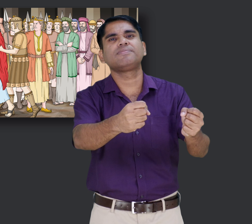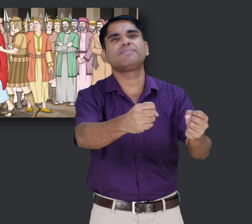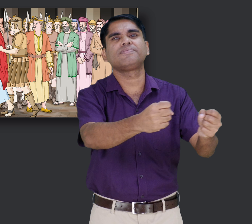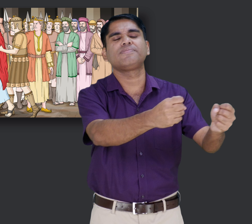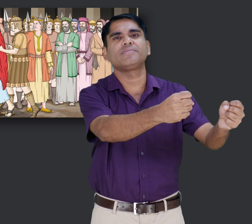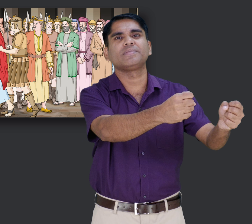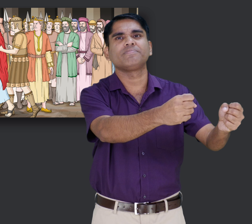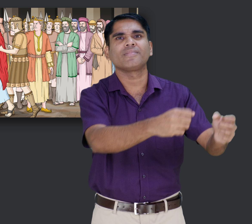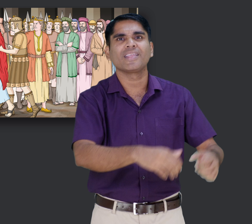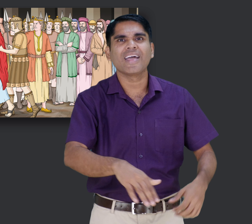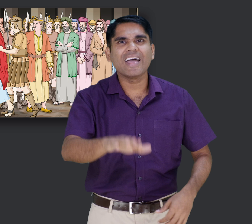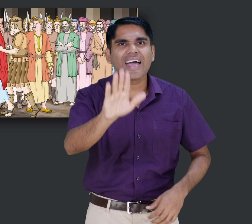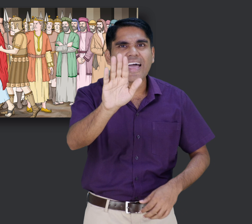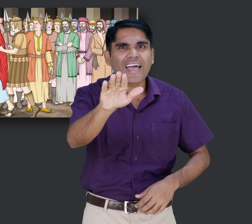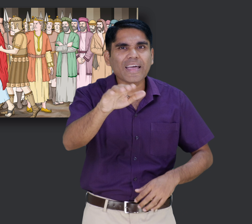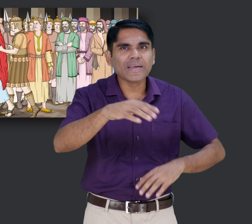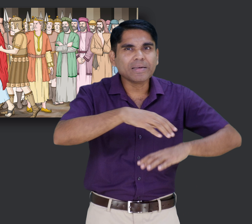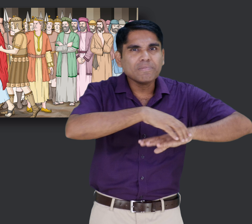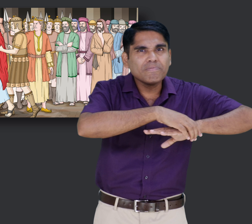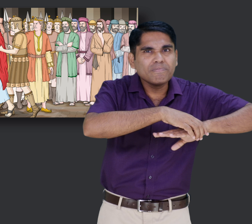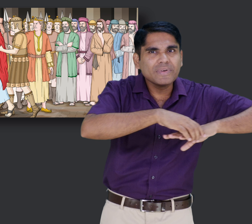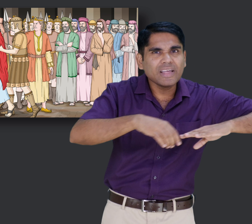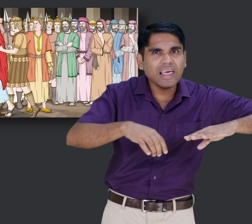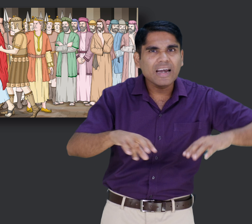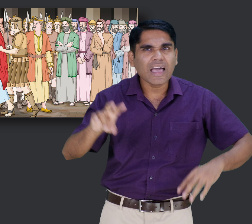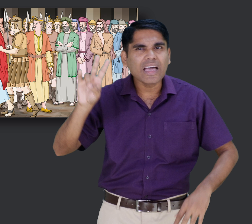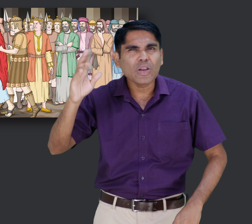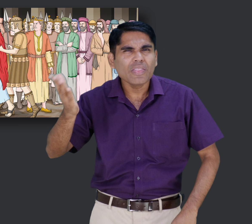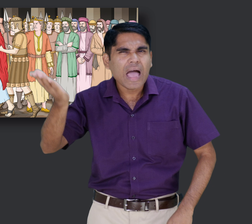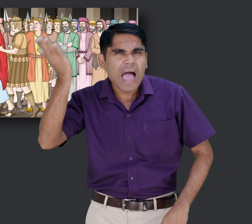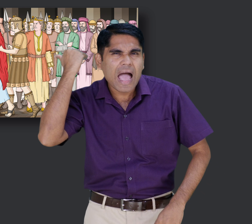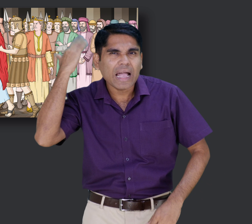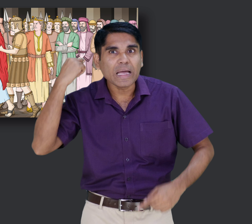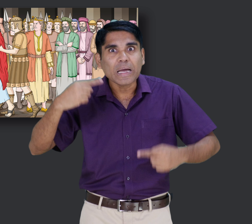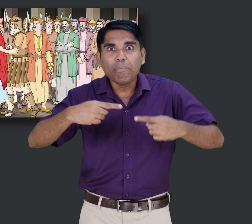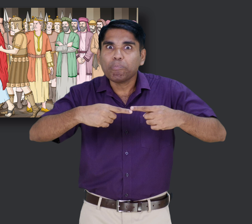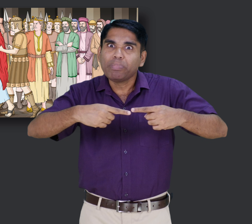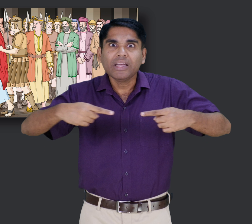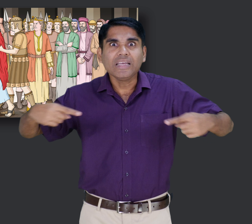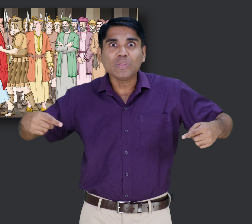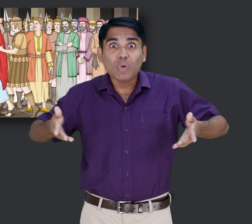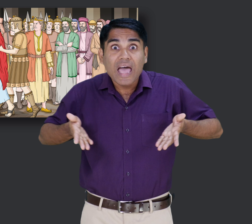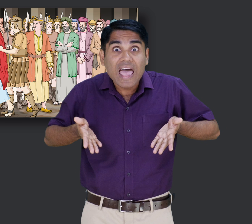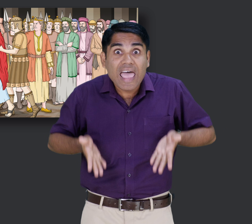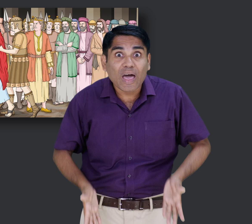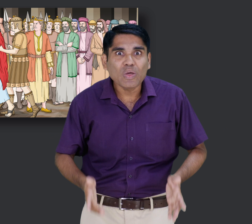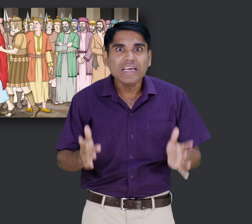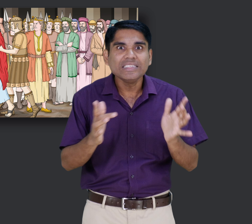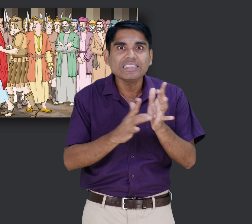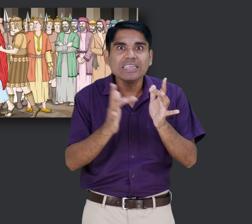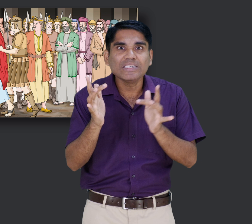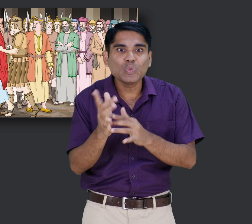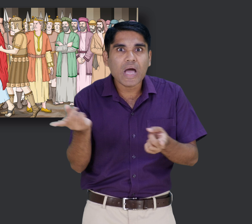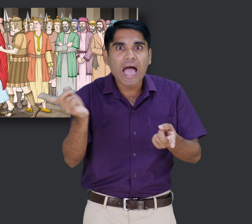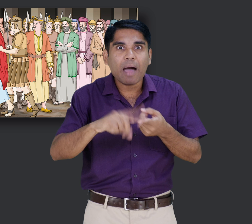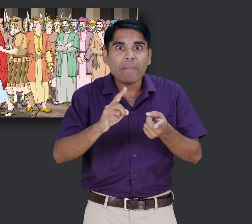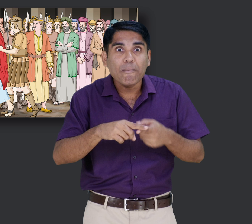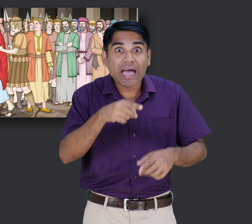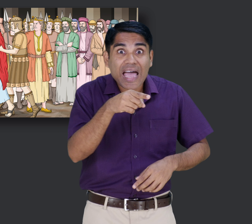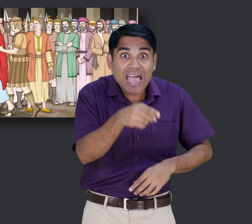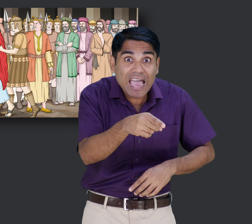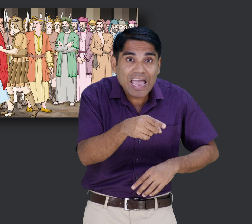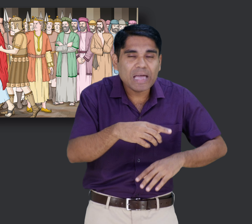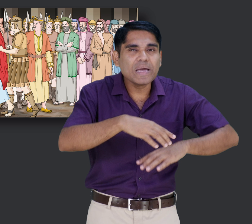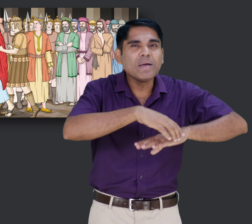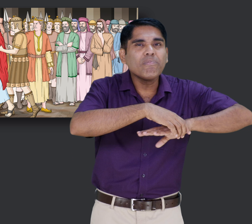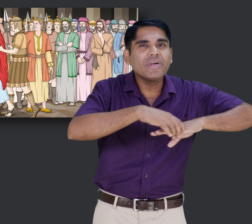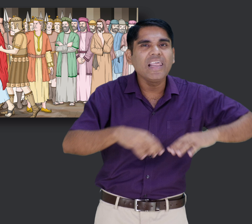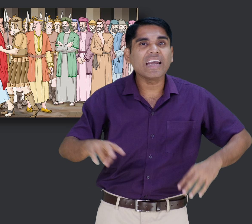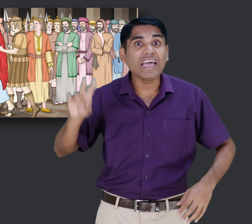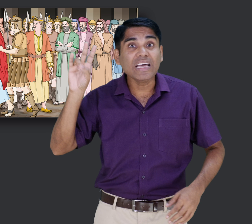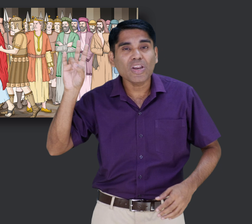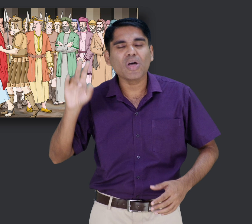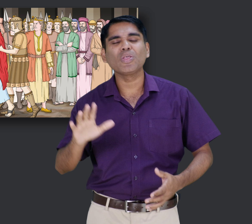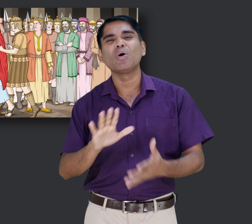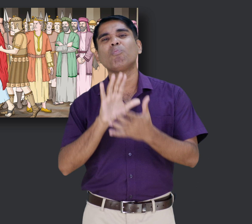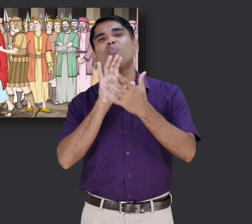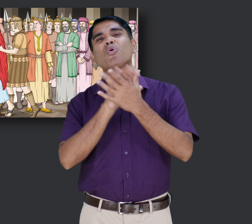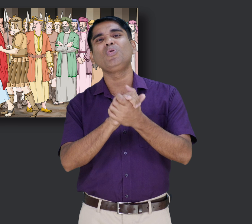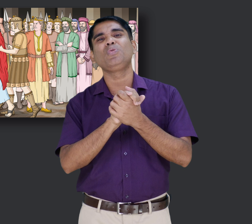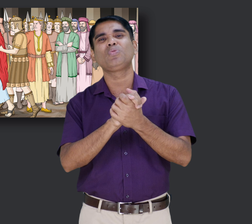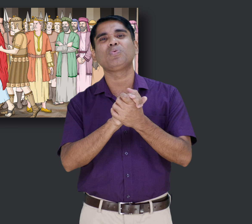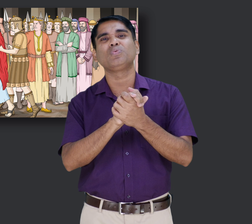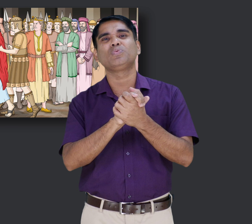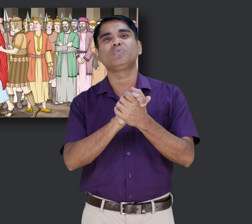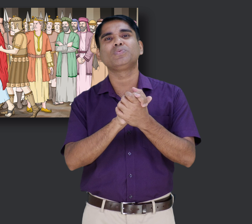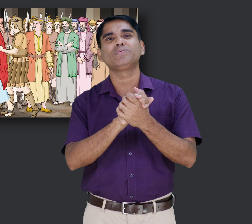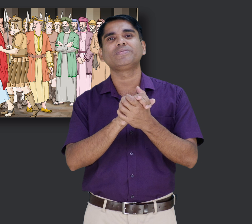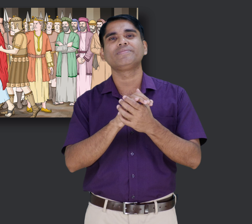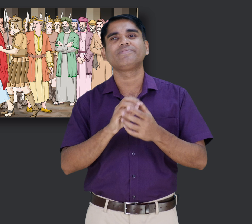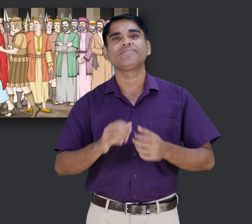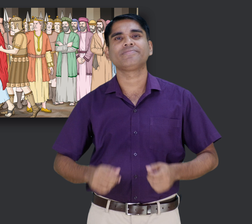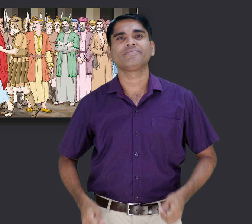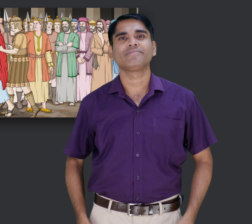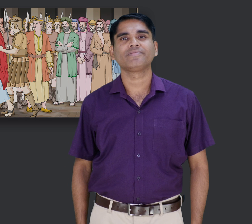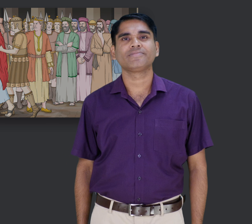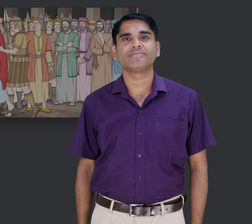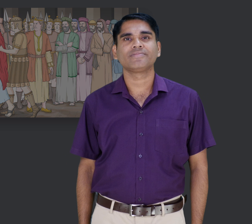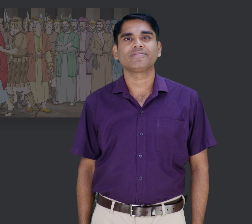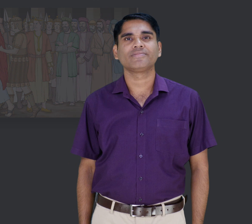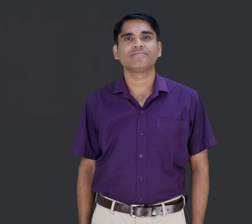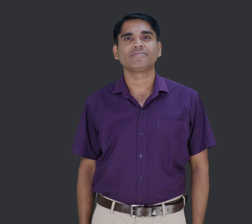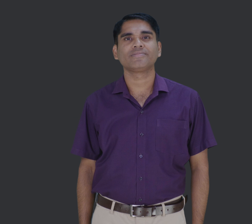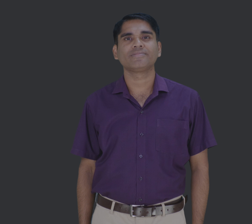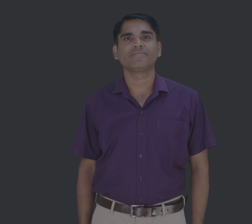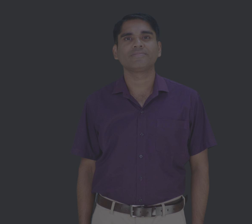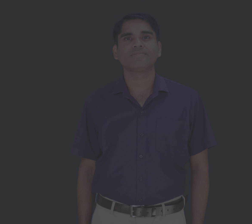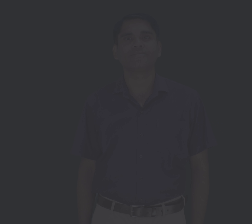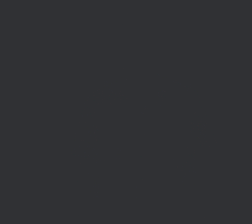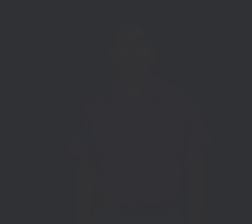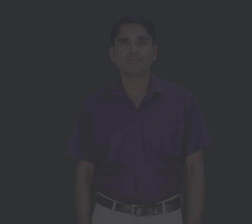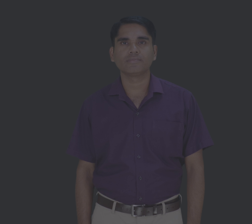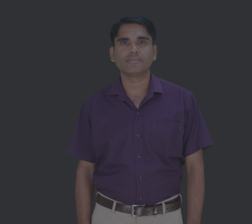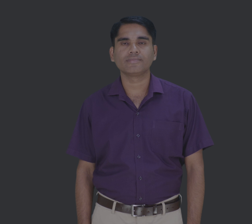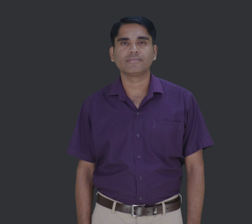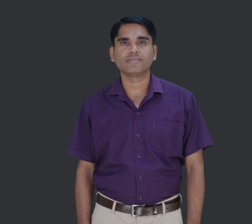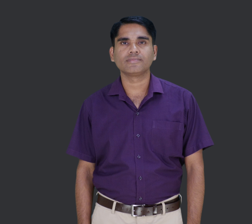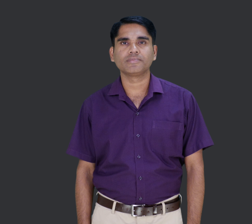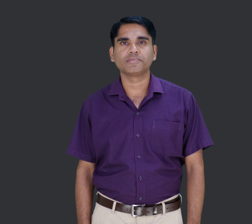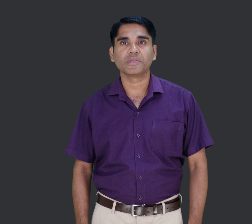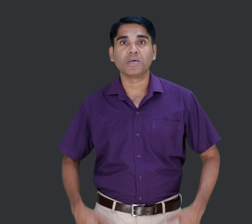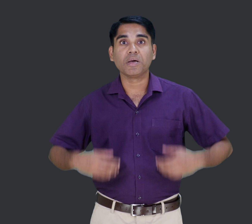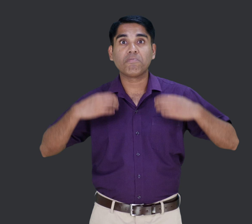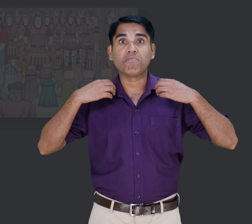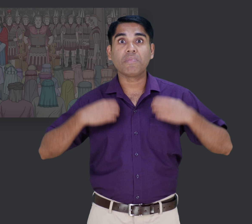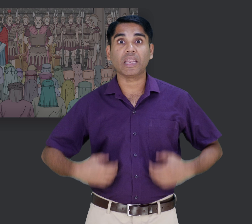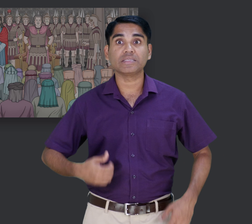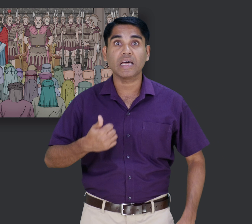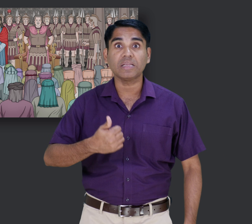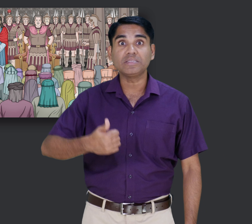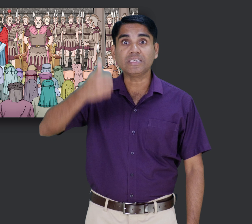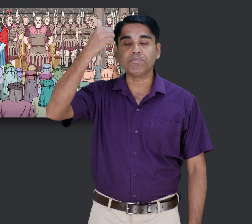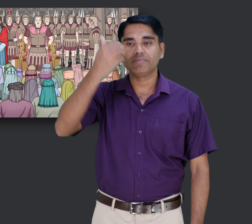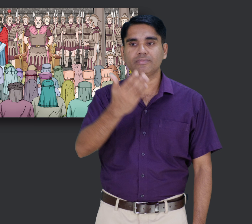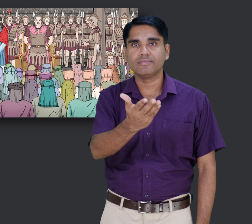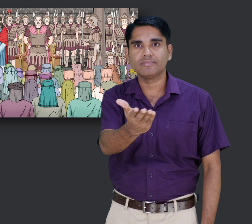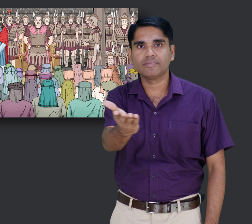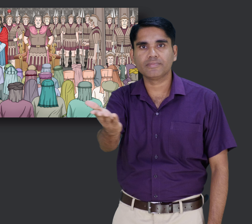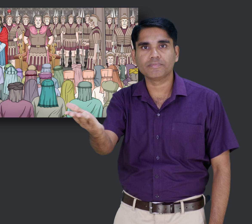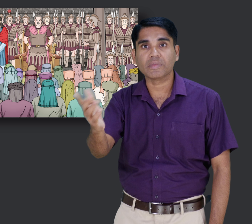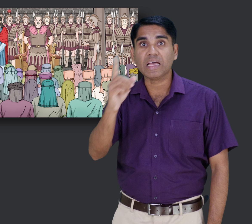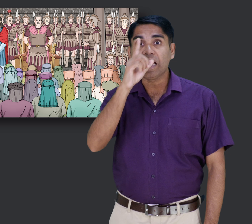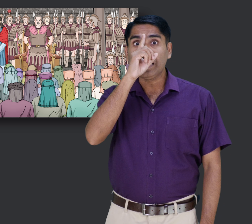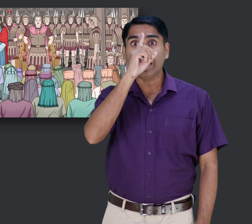That day Herod and Pilate became friends; before this time they had been enemies.